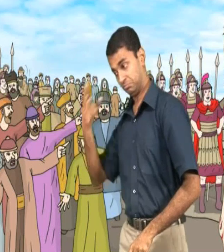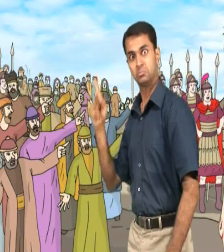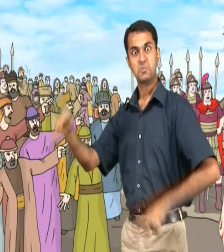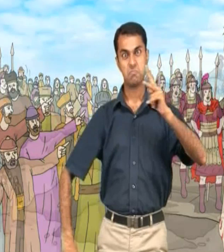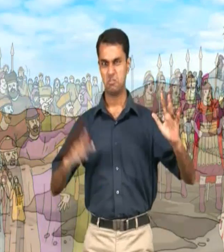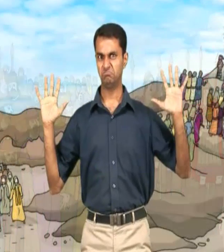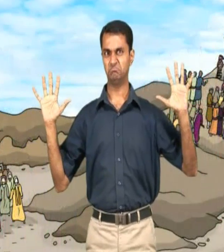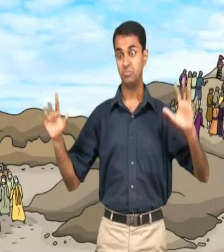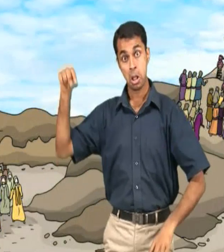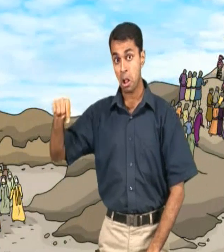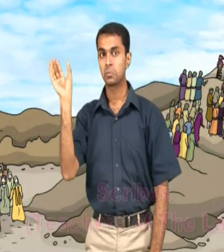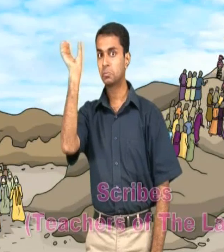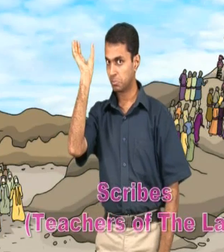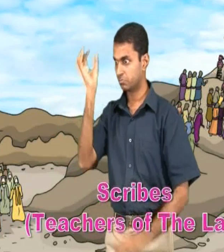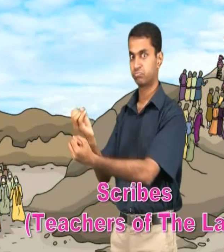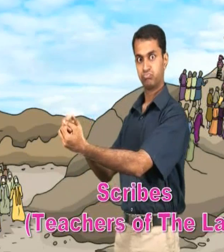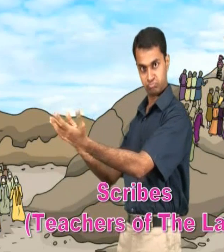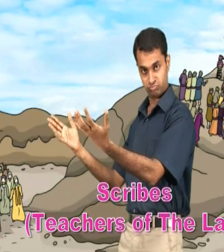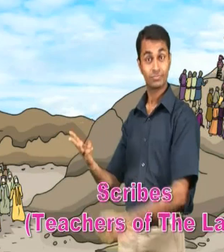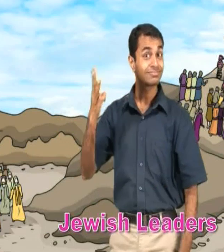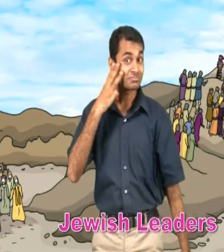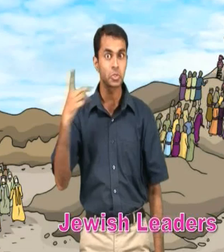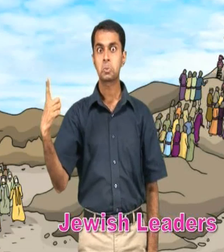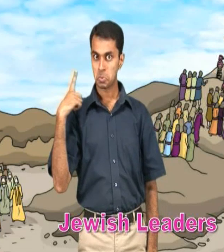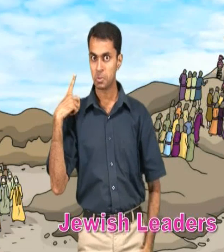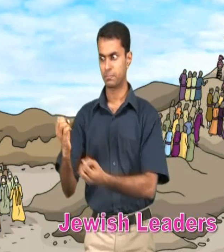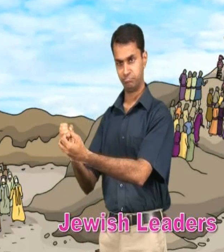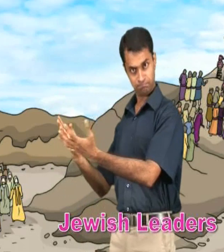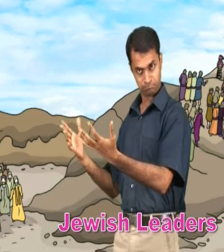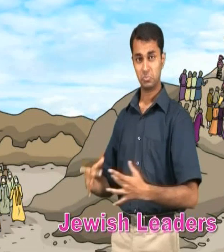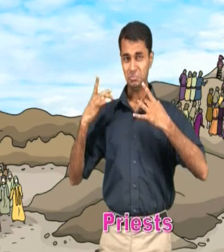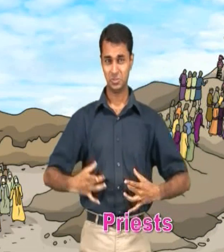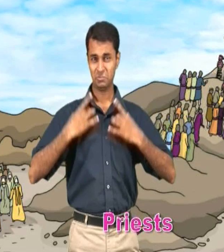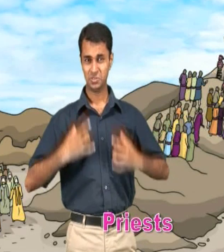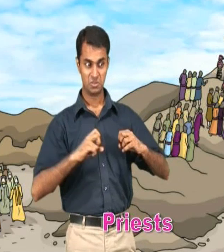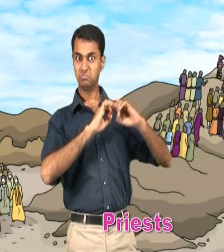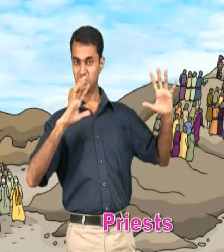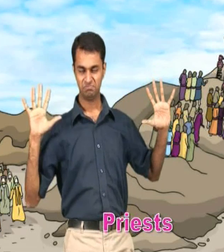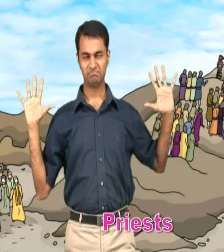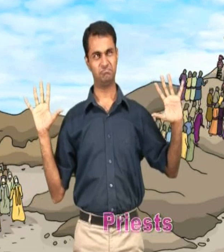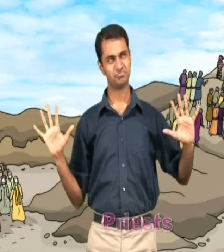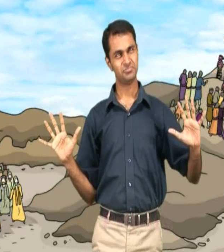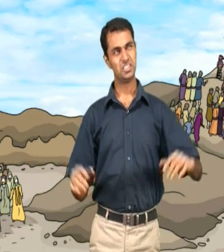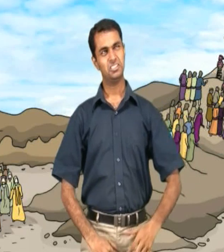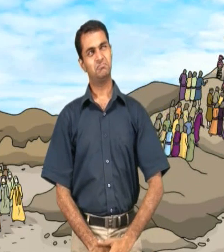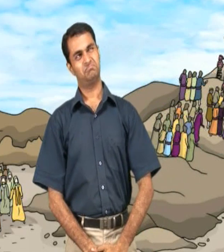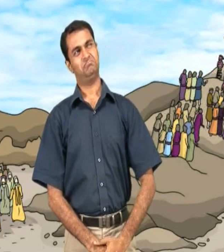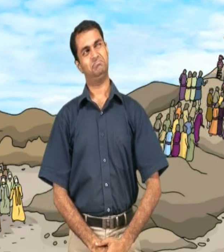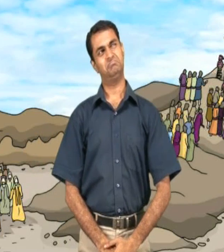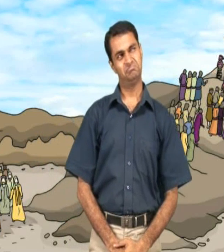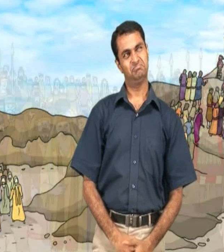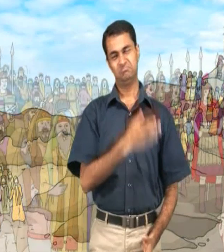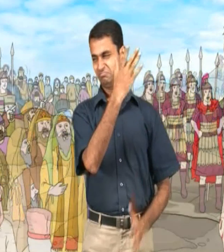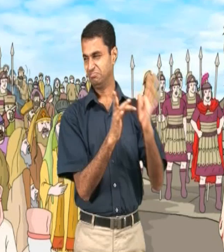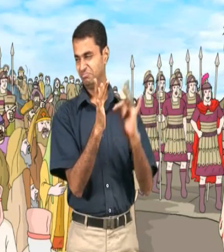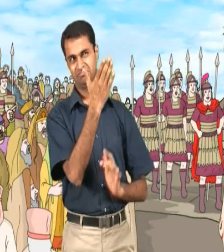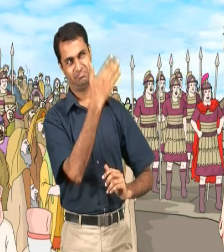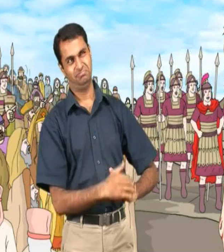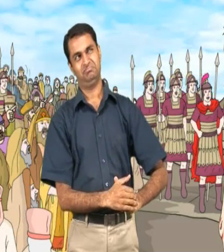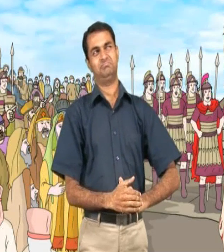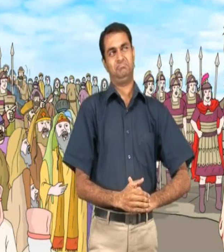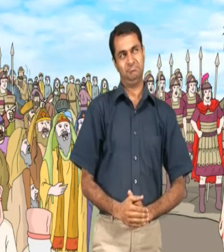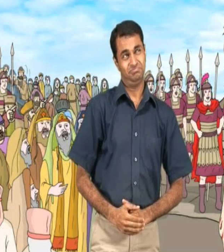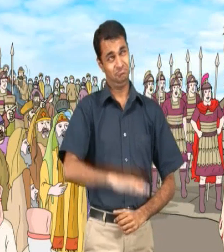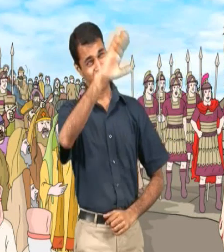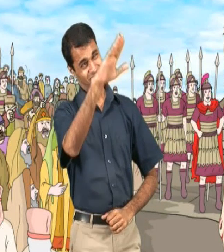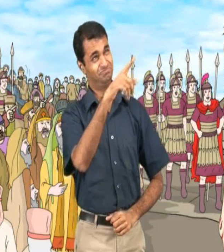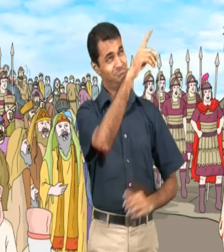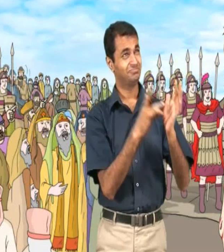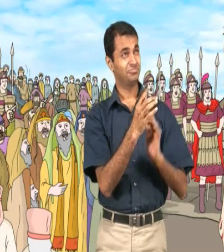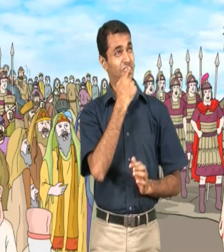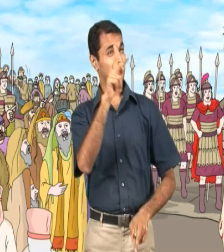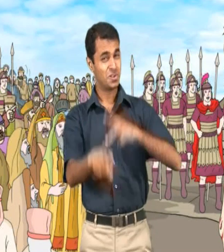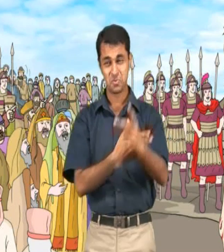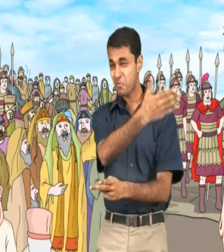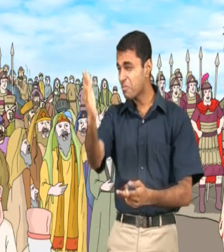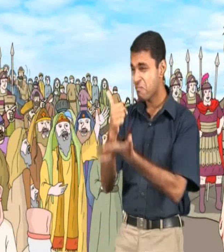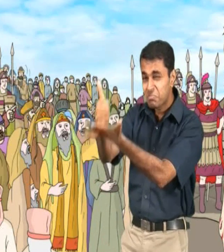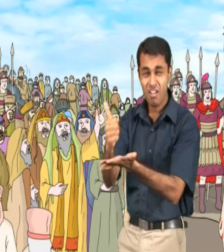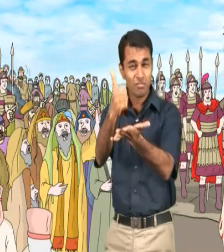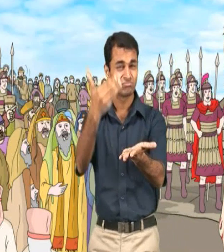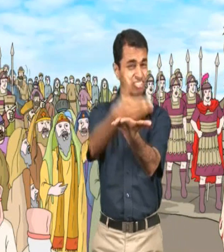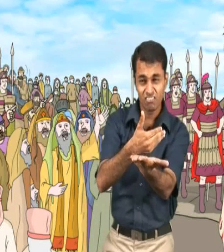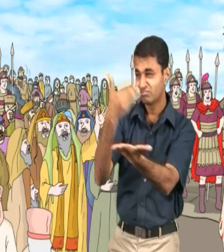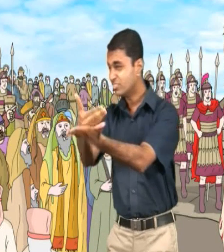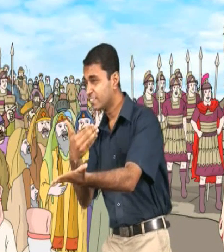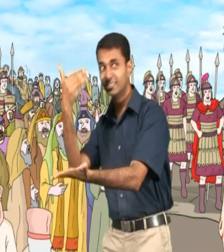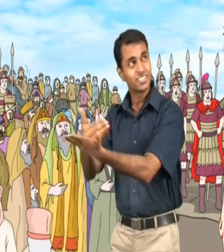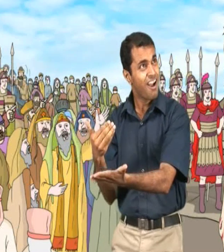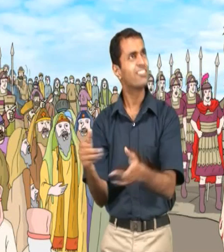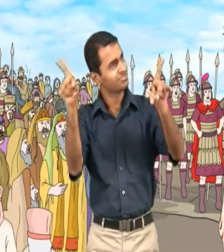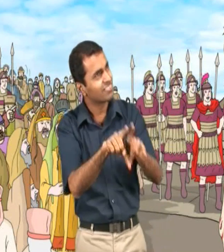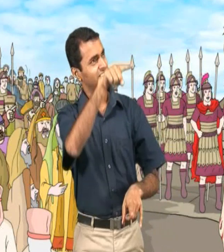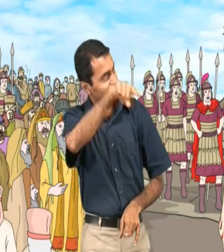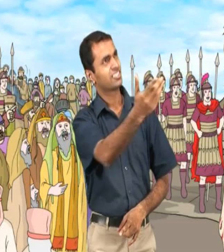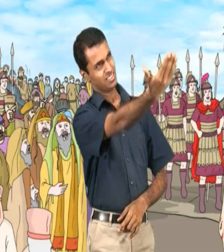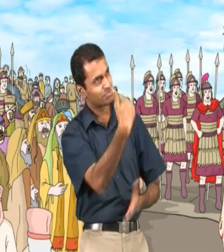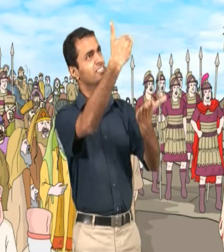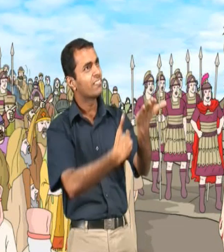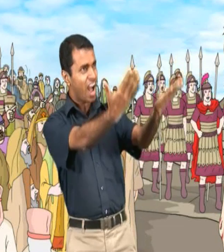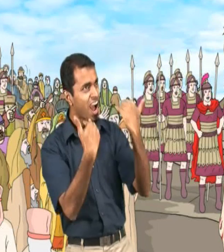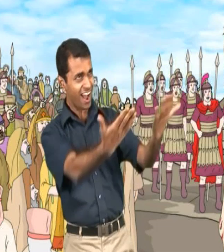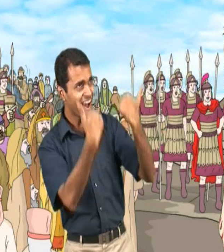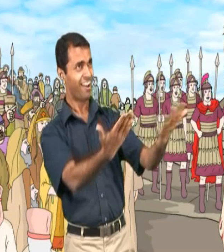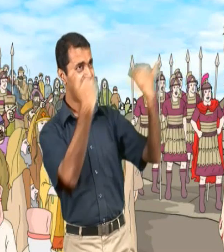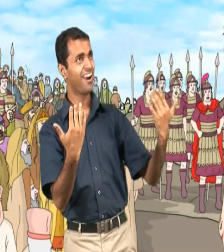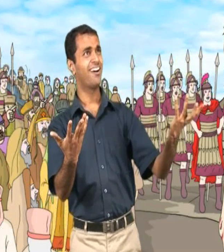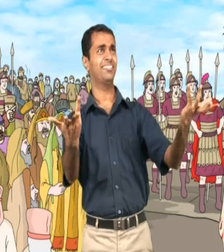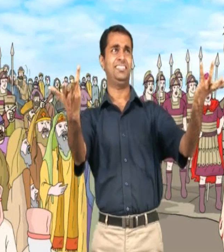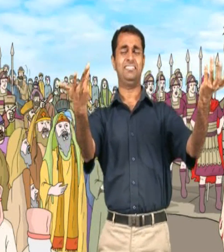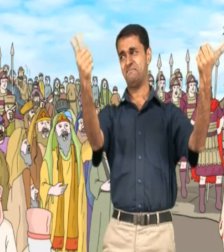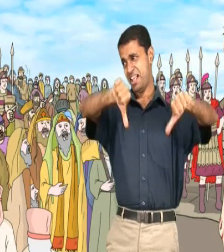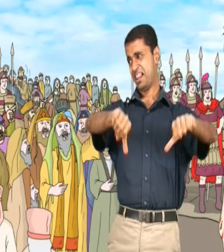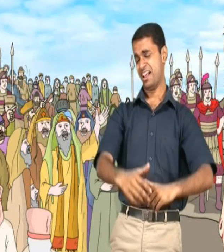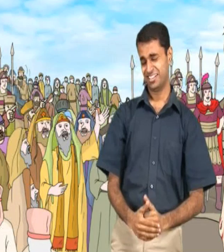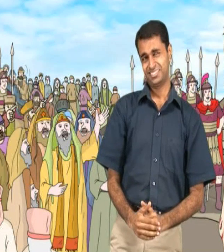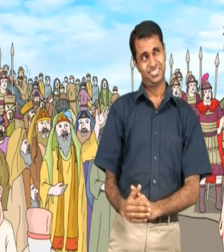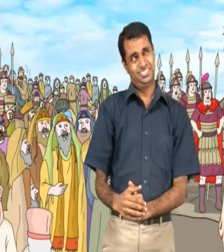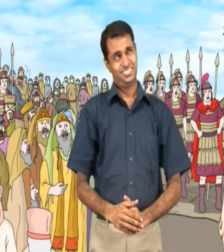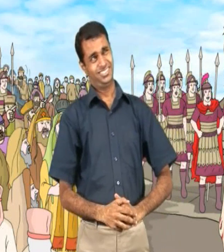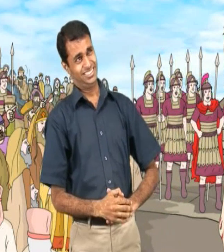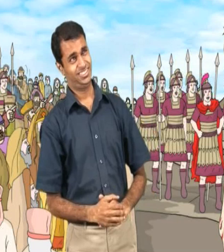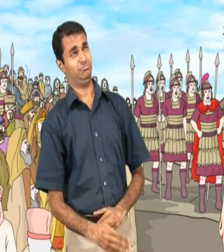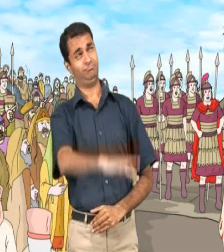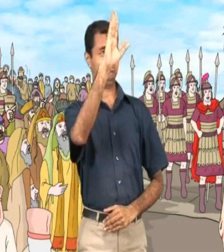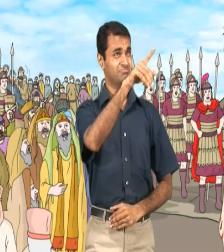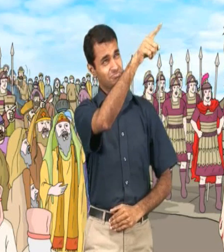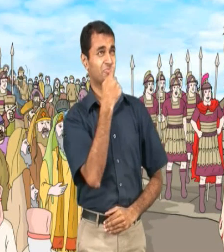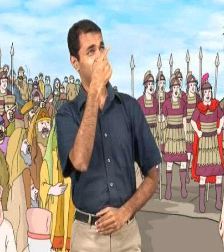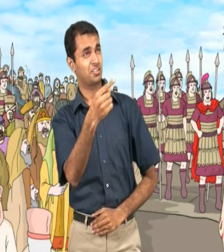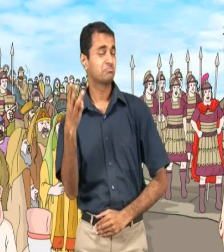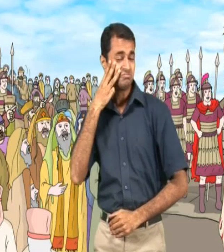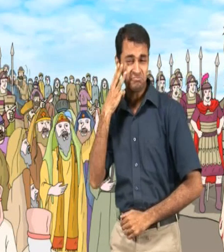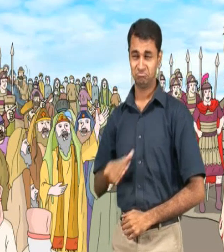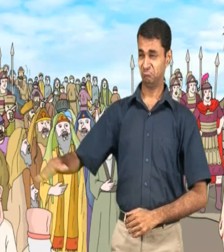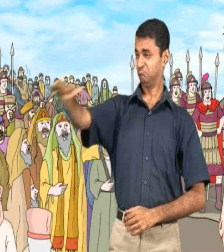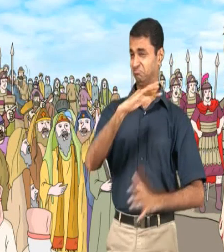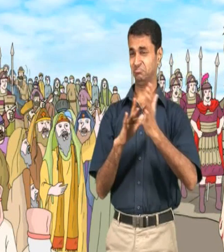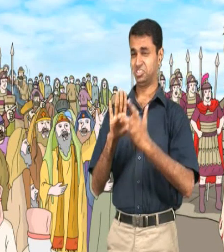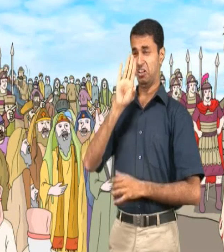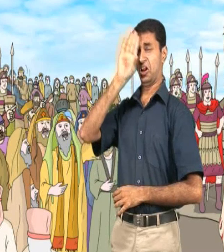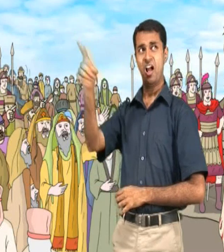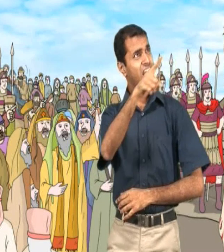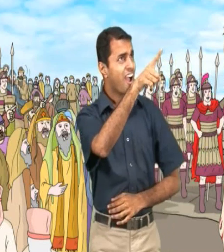In the same way, the chief priests, scribes, and elders mocked Him, saying, “He saved others, but He cannot save Himself.